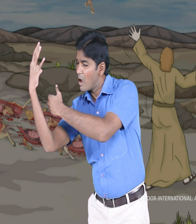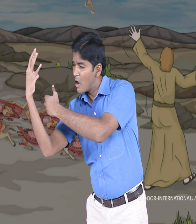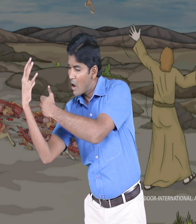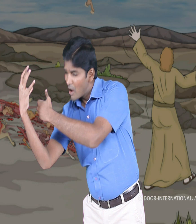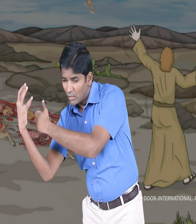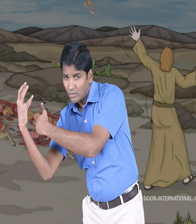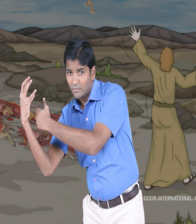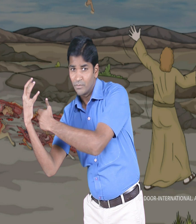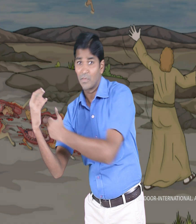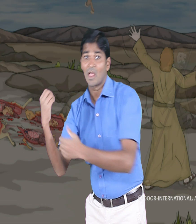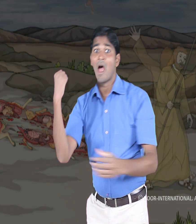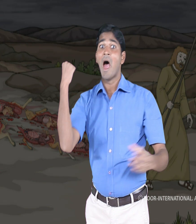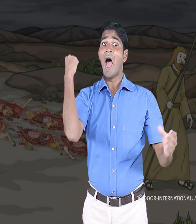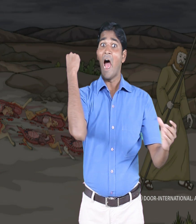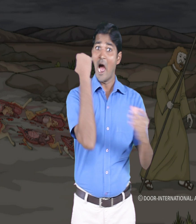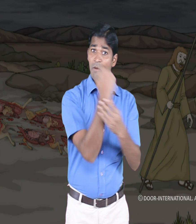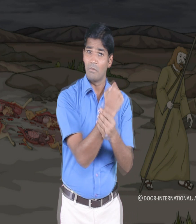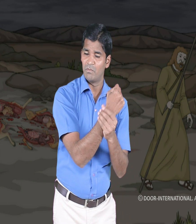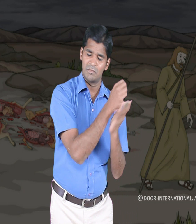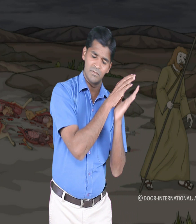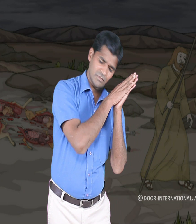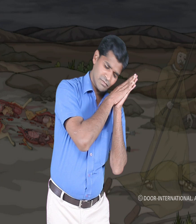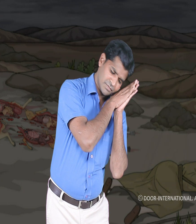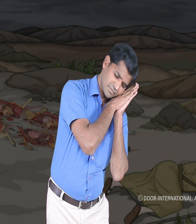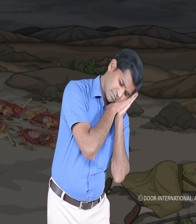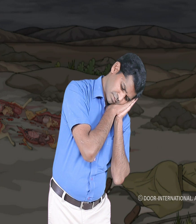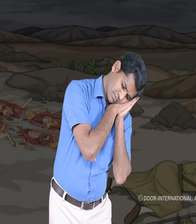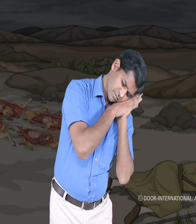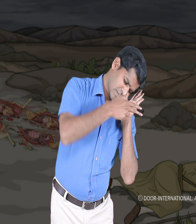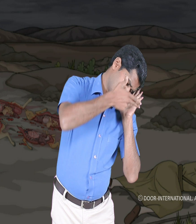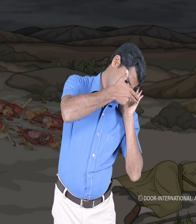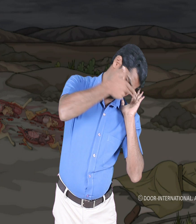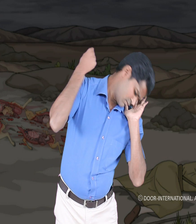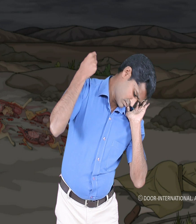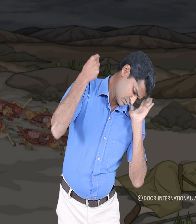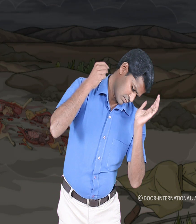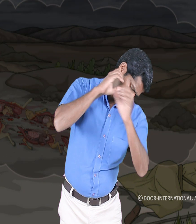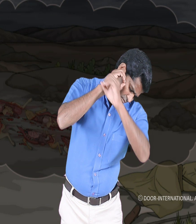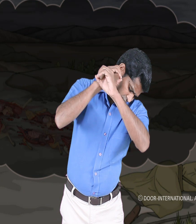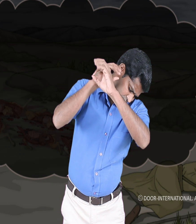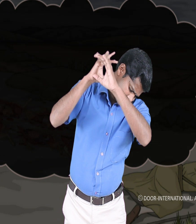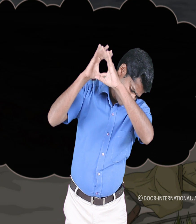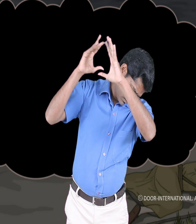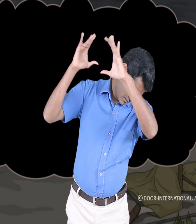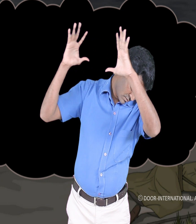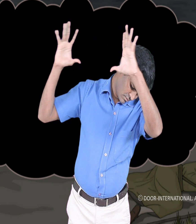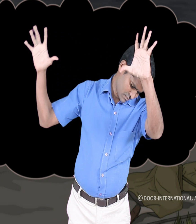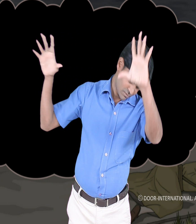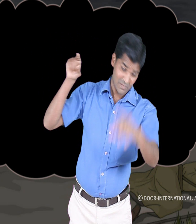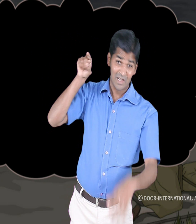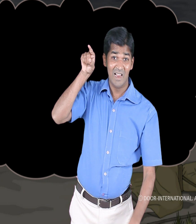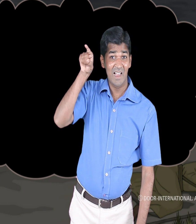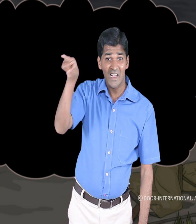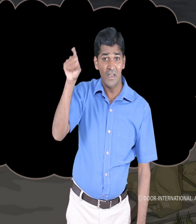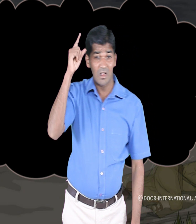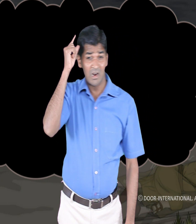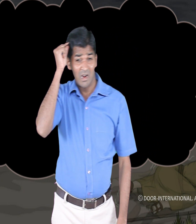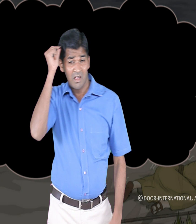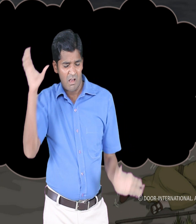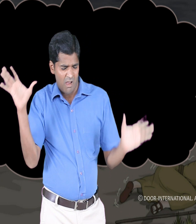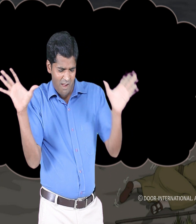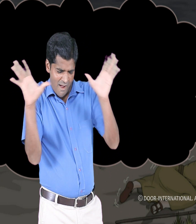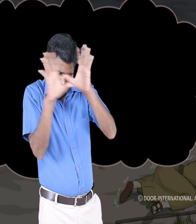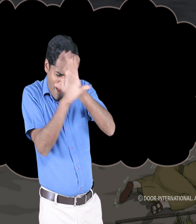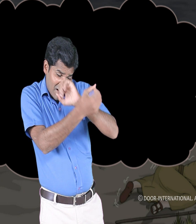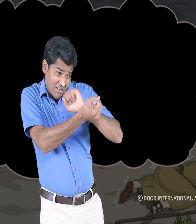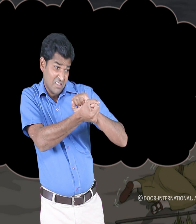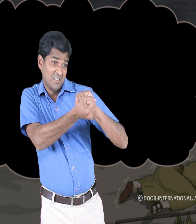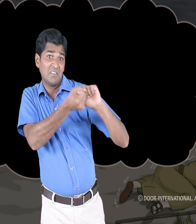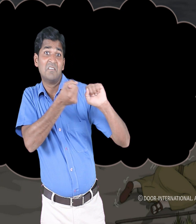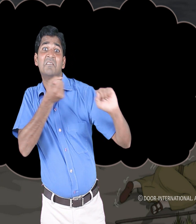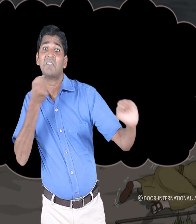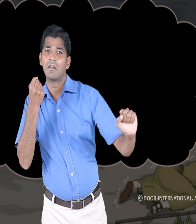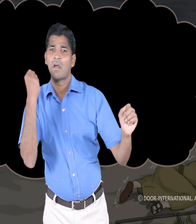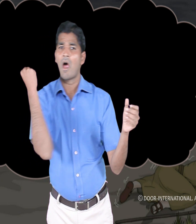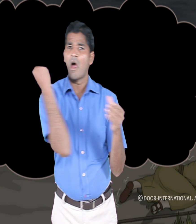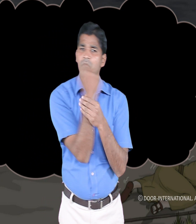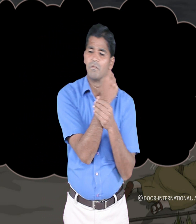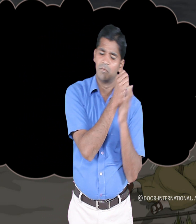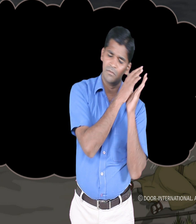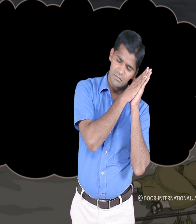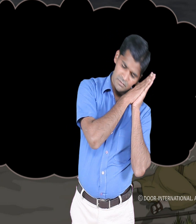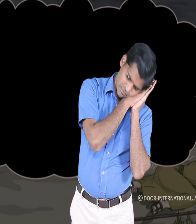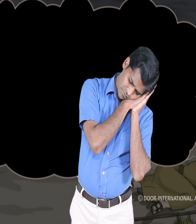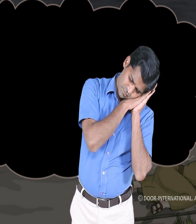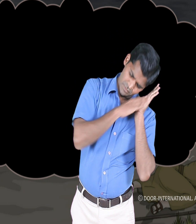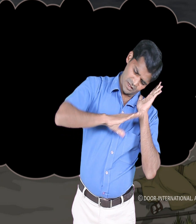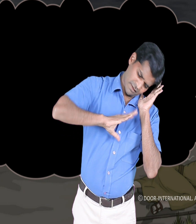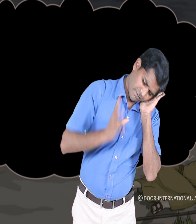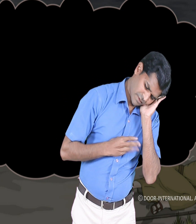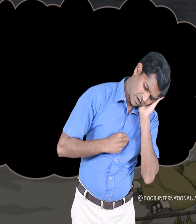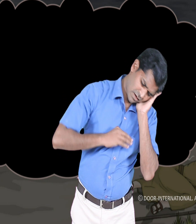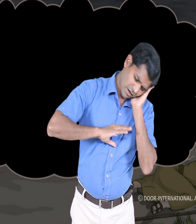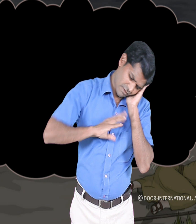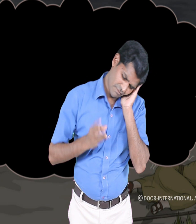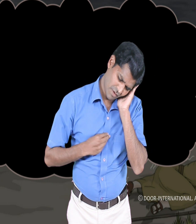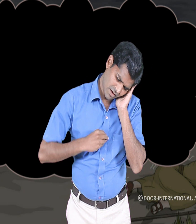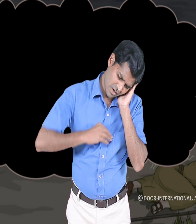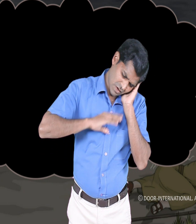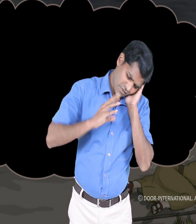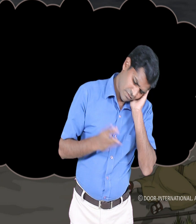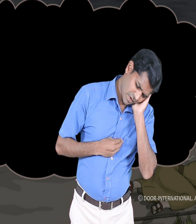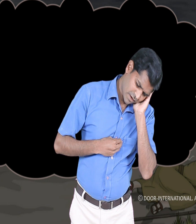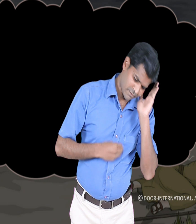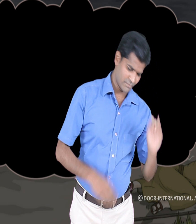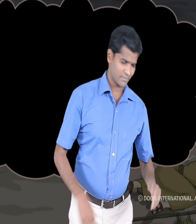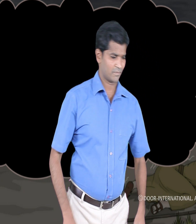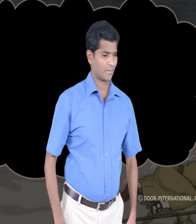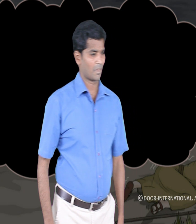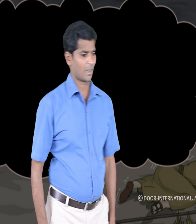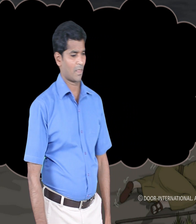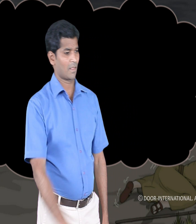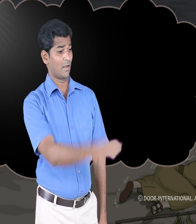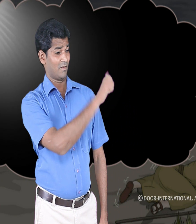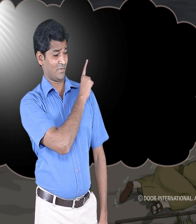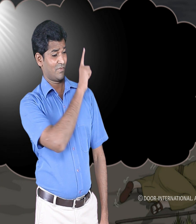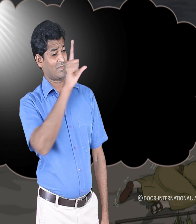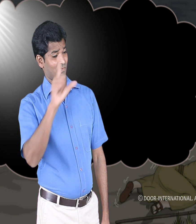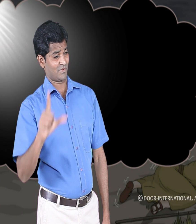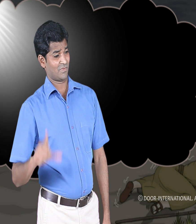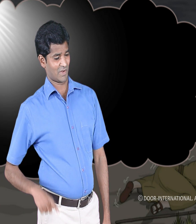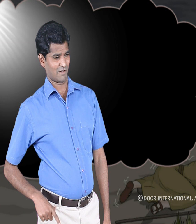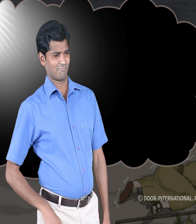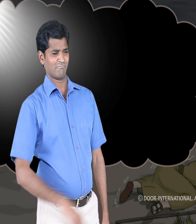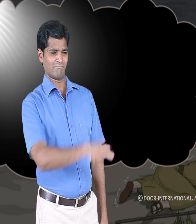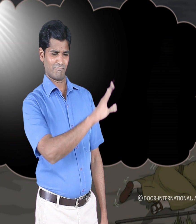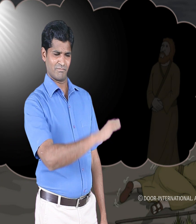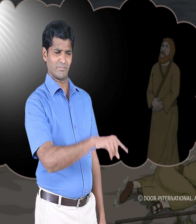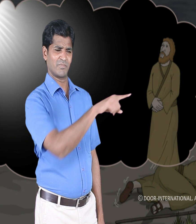As the sun was setting, Abram fell into a deep sleep, and suddenly great terror and darkness overwhelmed him.